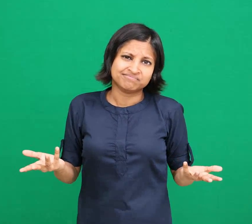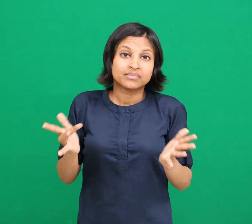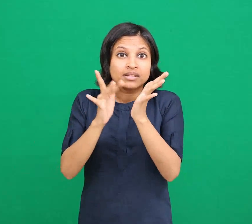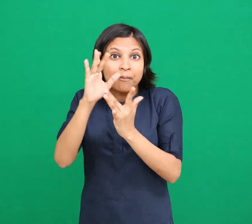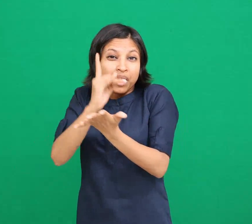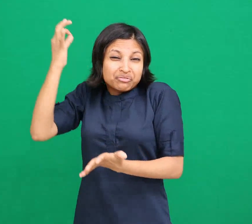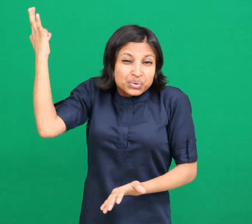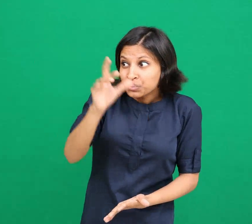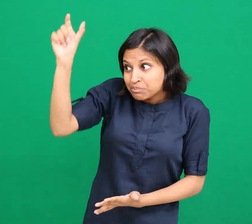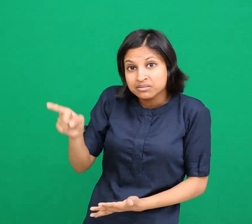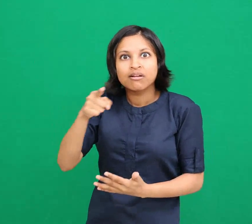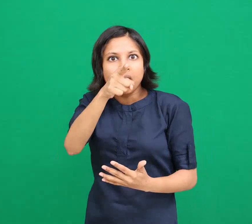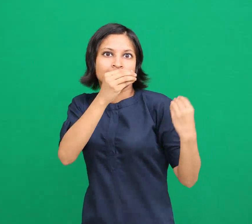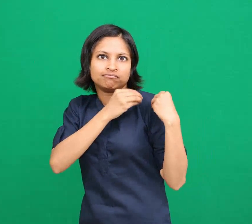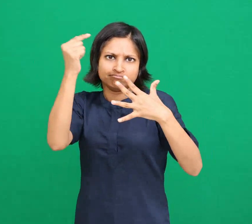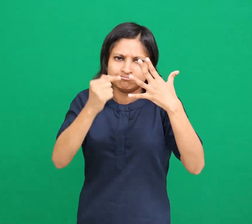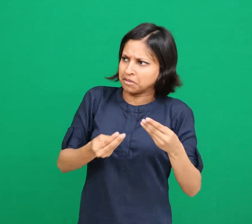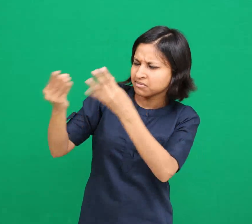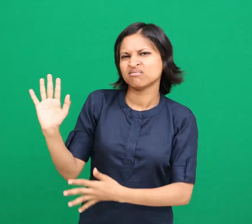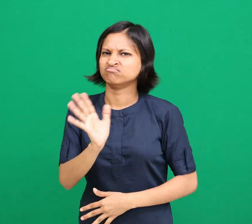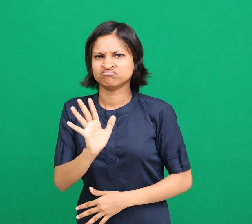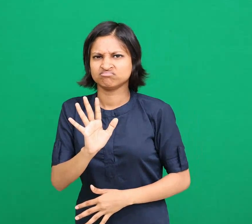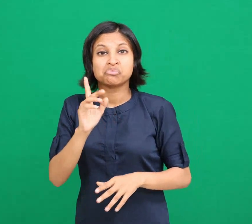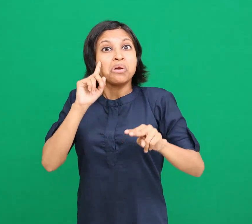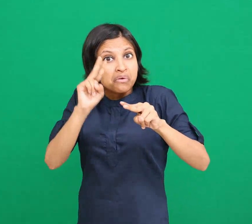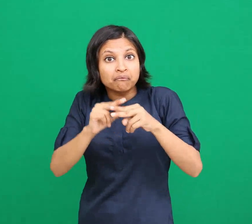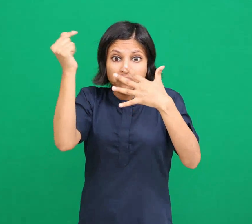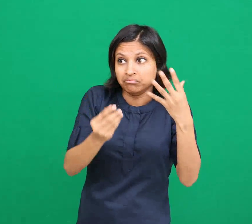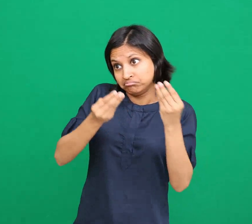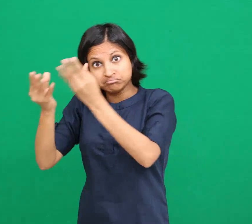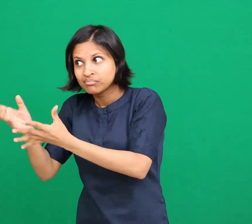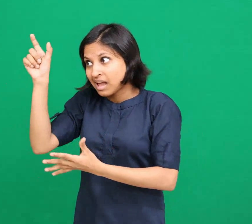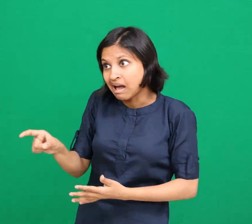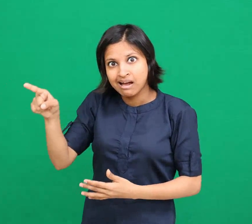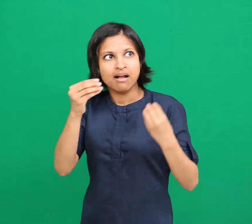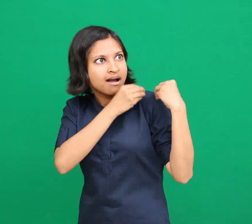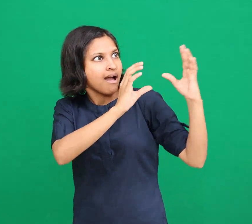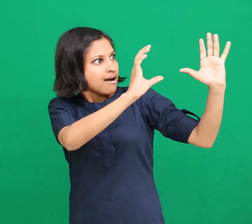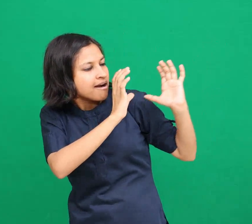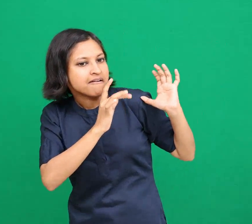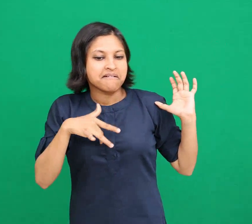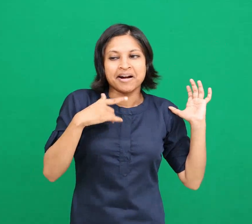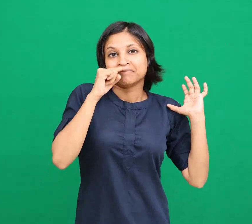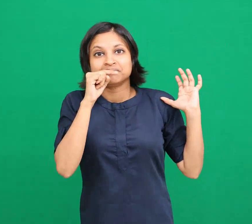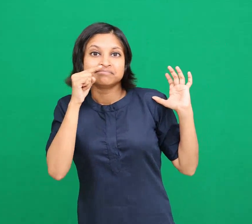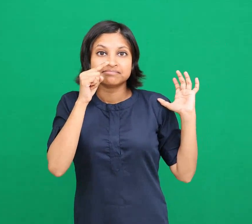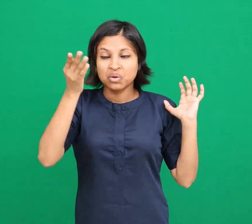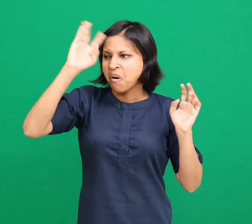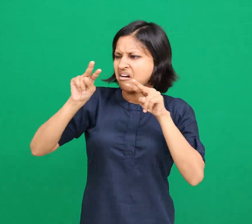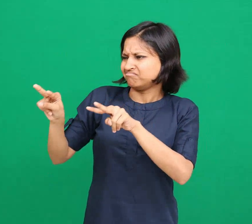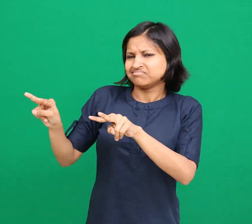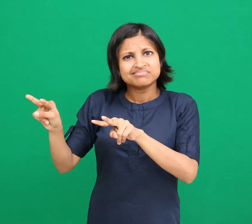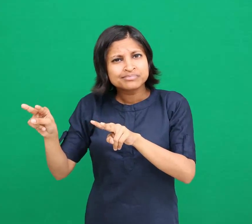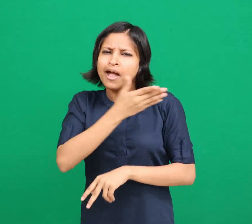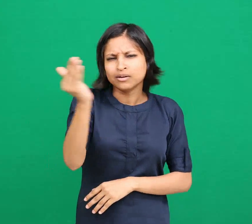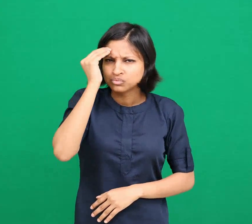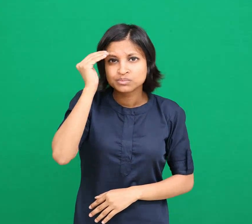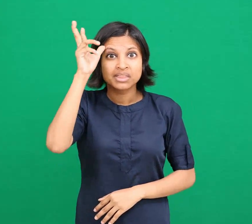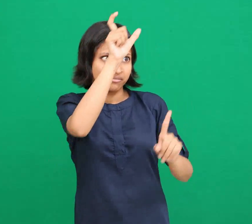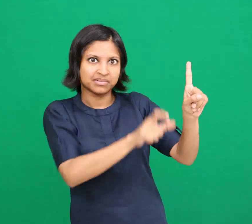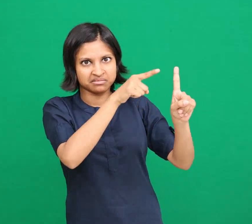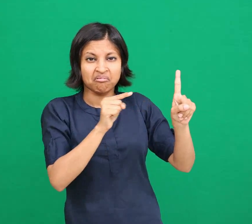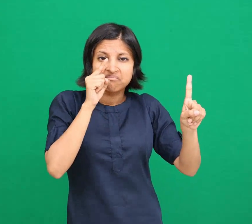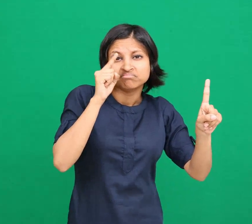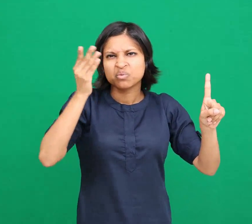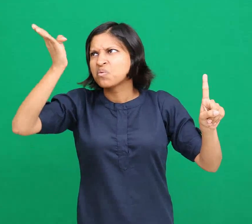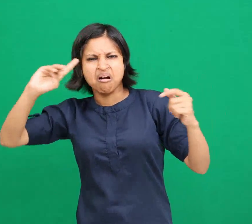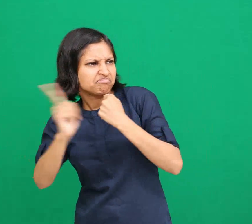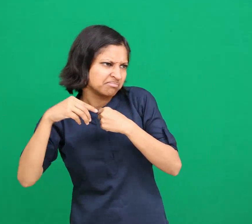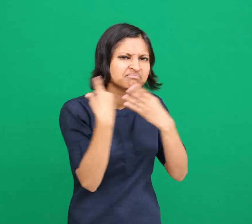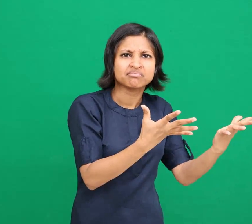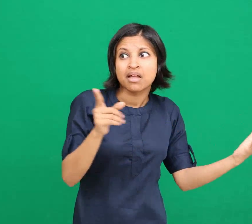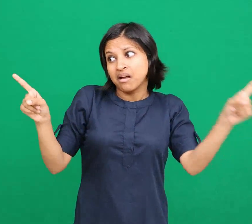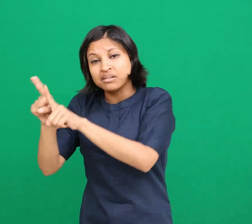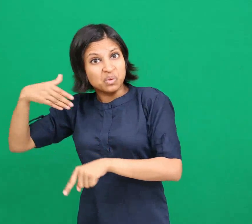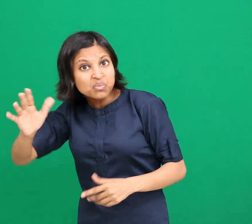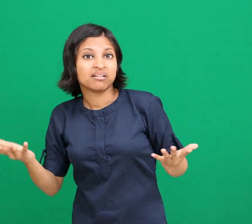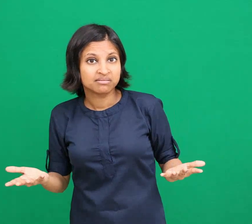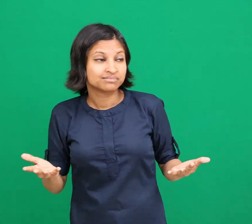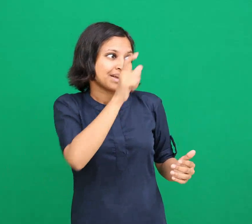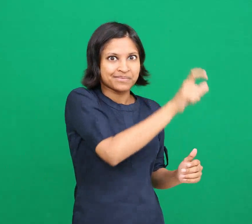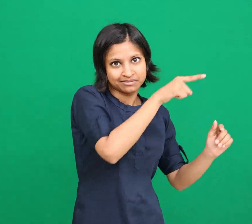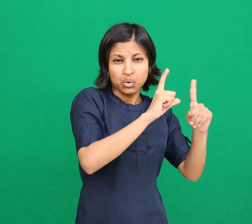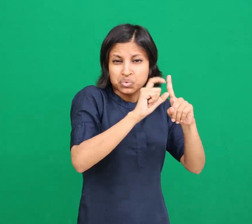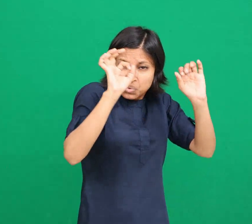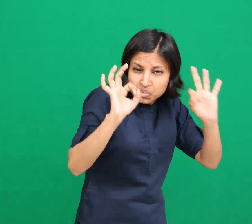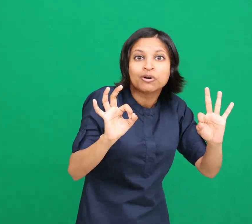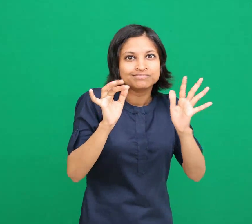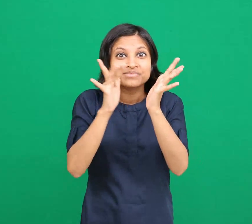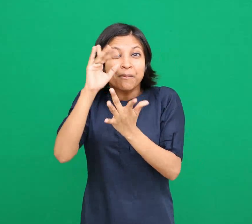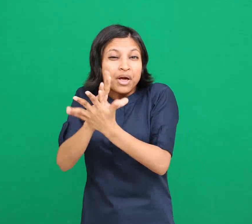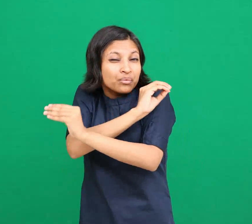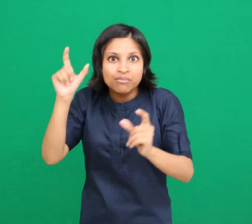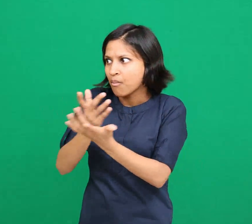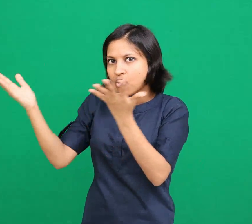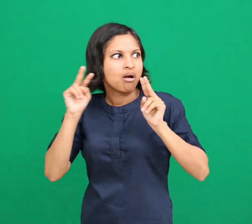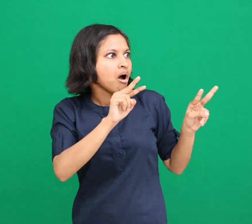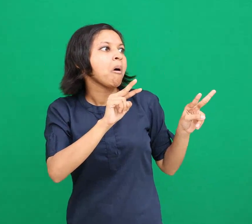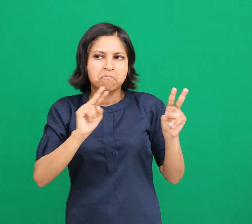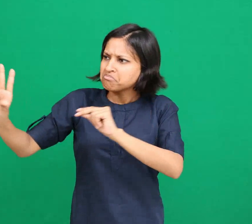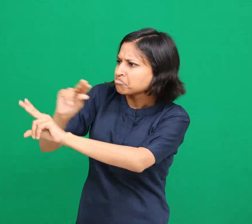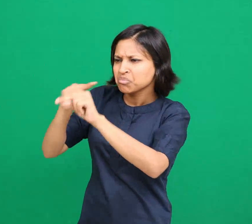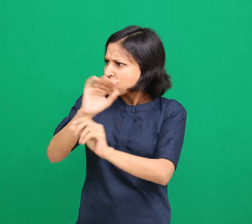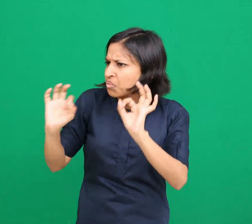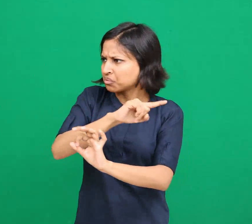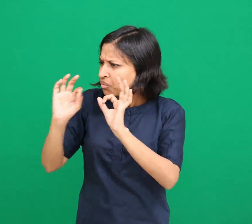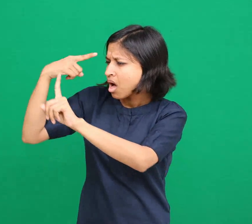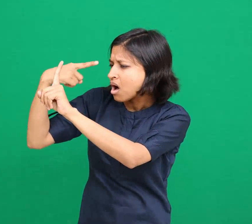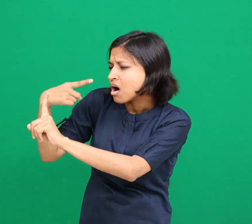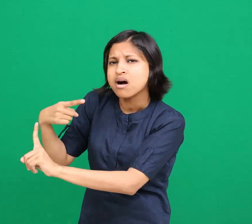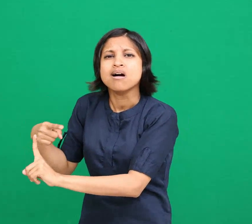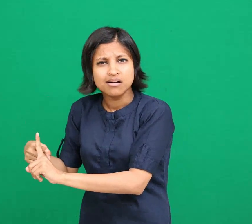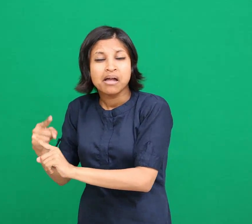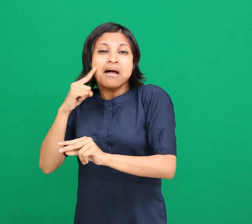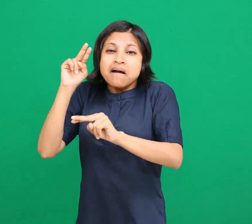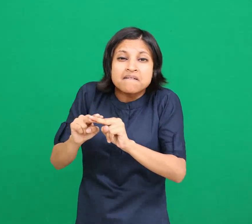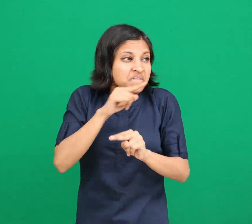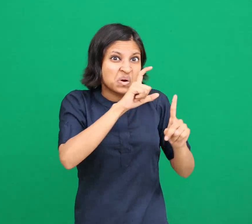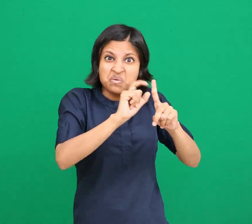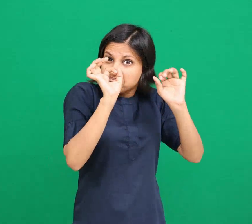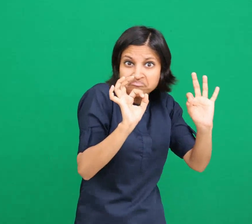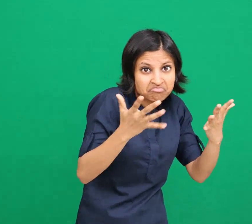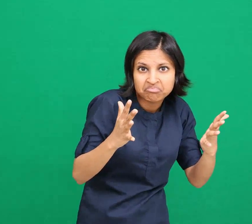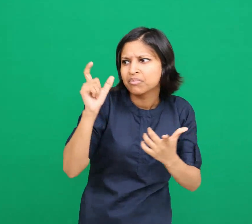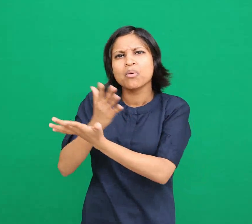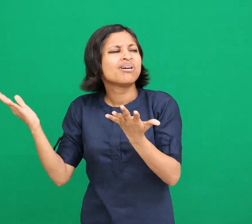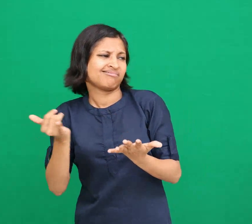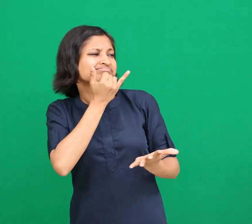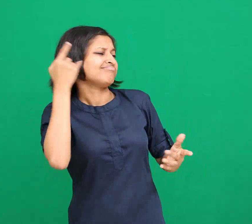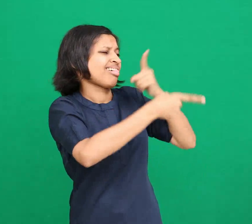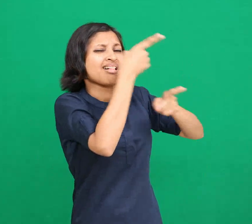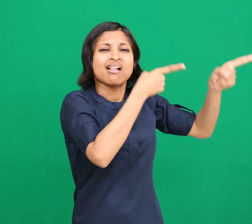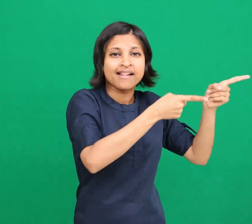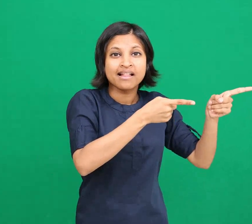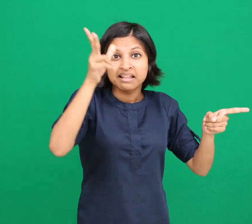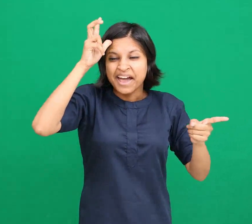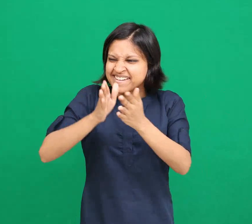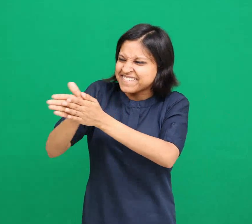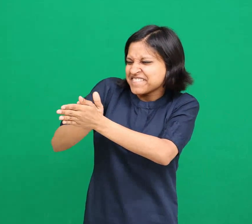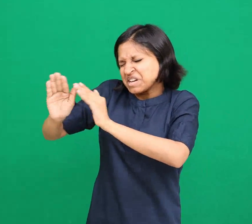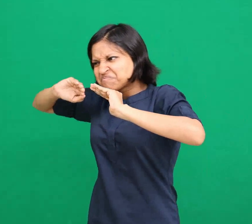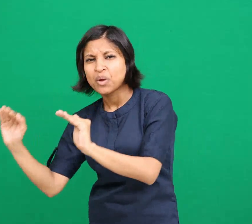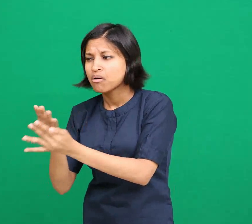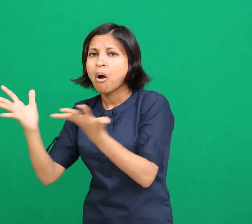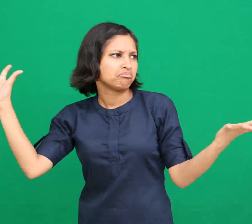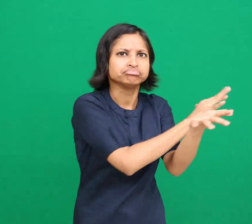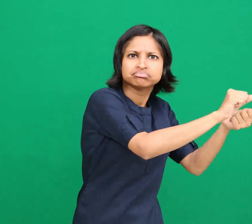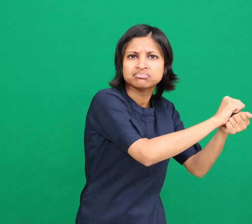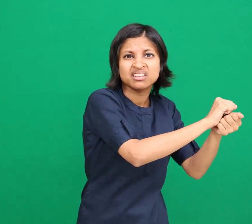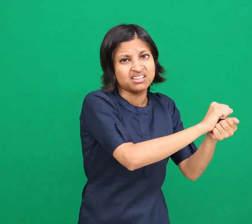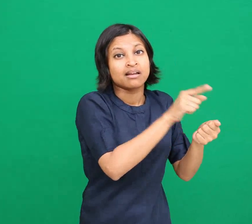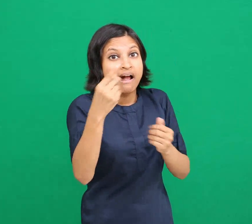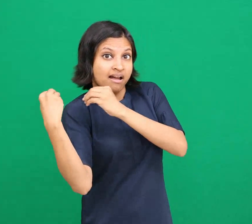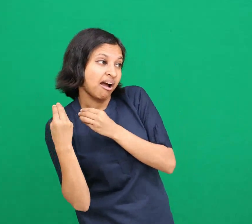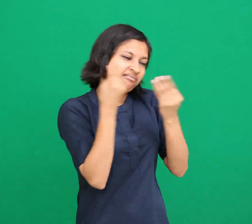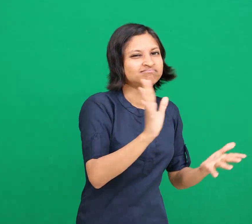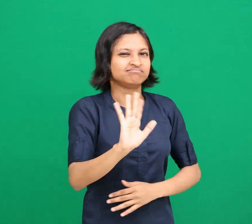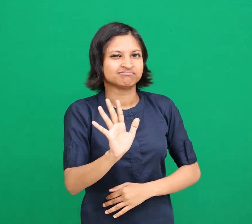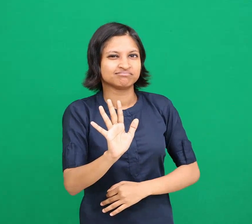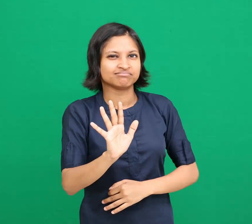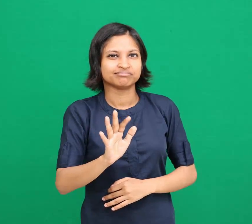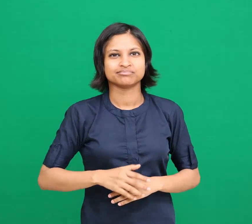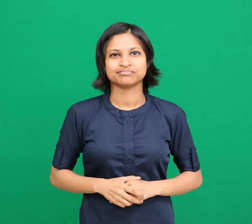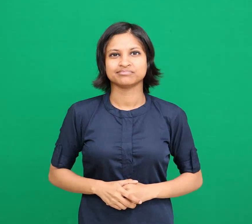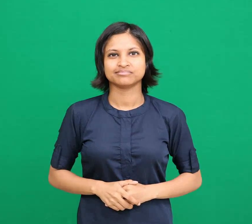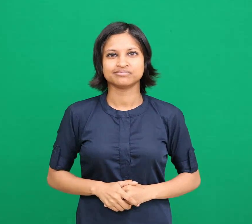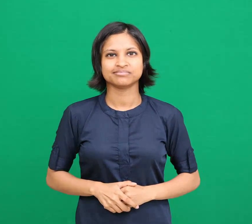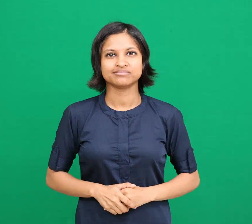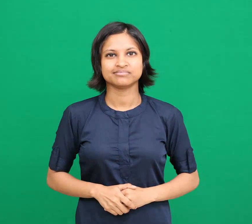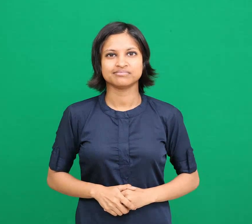He must not be a recent convert, or he may become conceited and fall under the same condemnation as the devil. Furthermore, he must have a good reputation with outsiders, so that he will not fall into disgrace and into the snare of the devil.